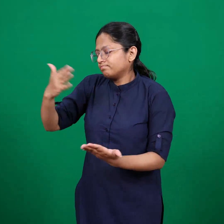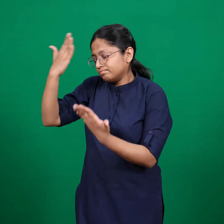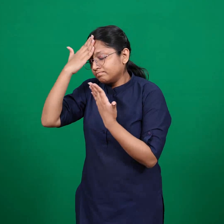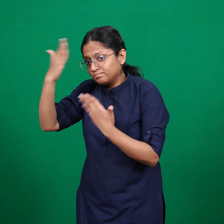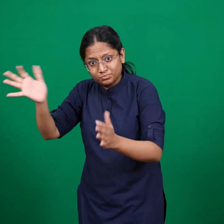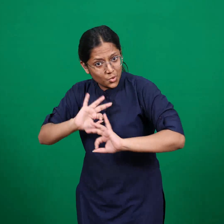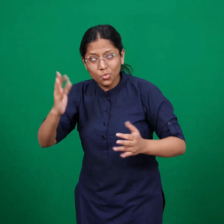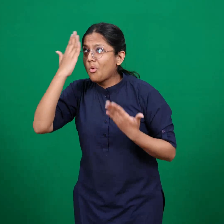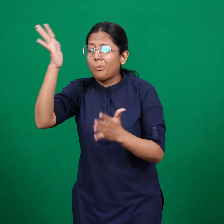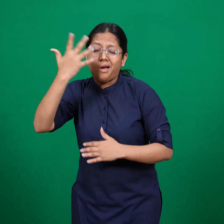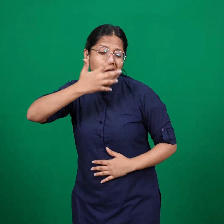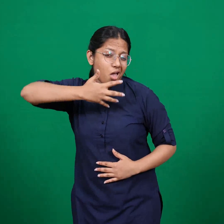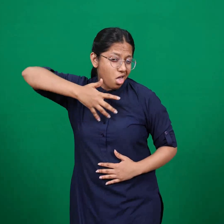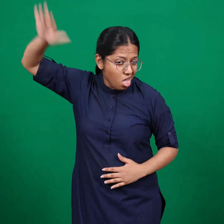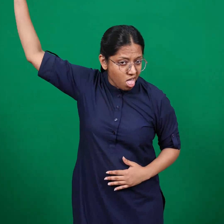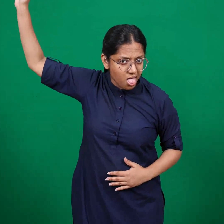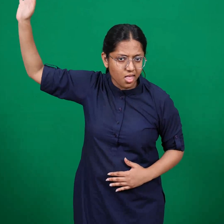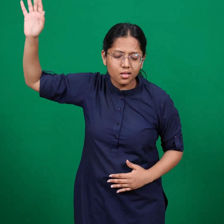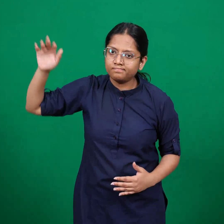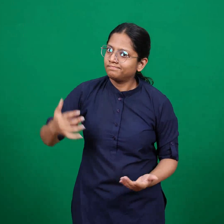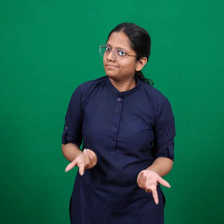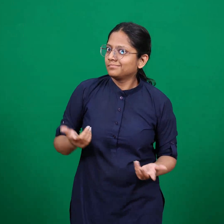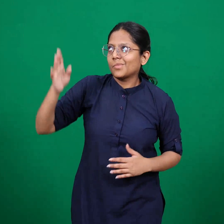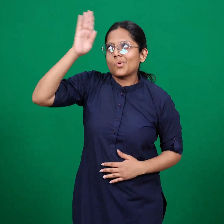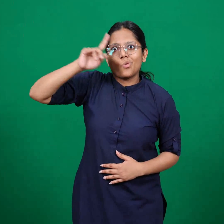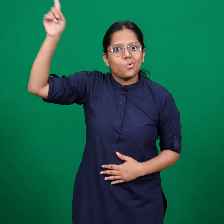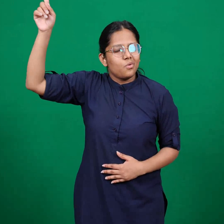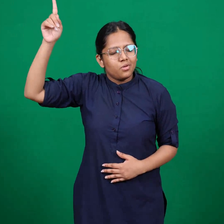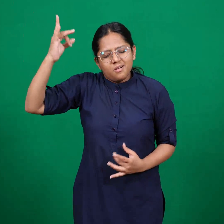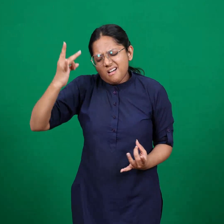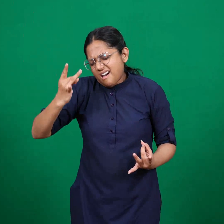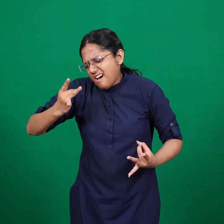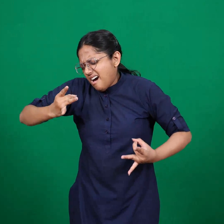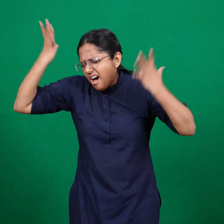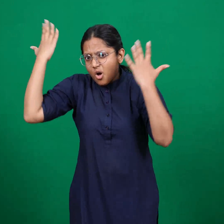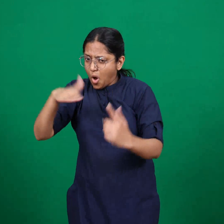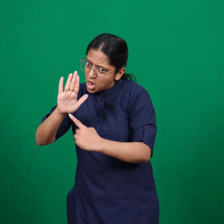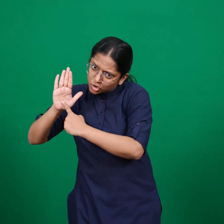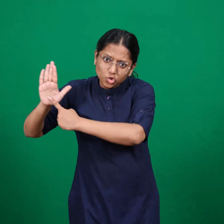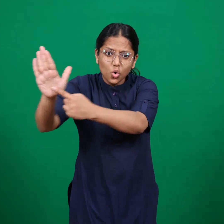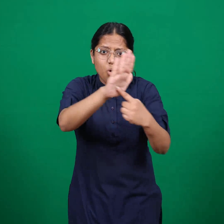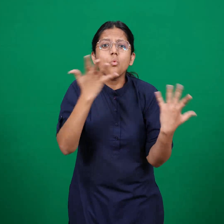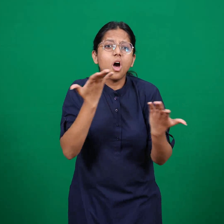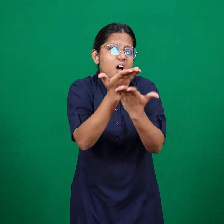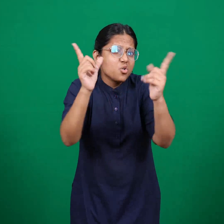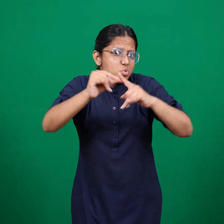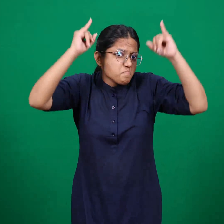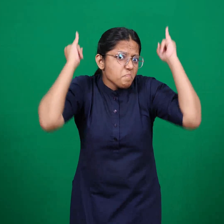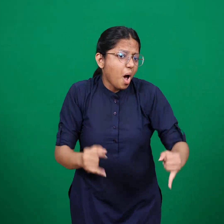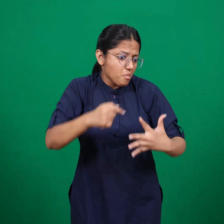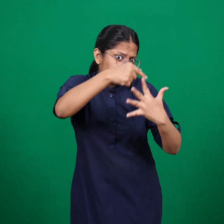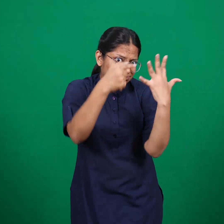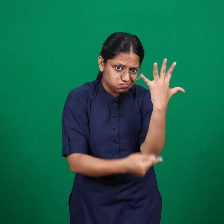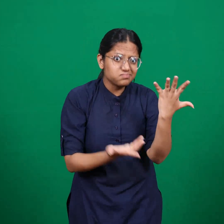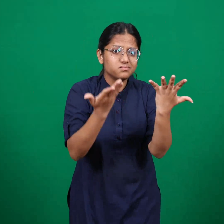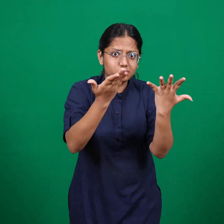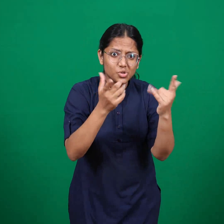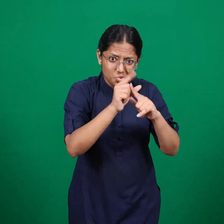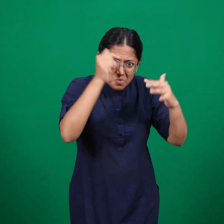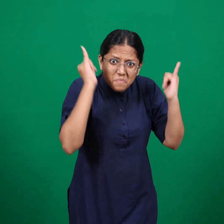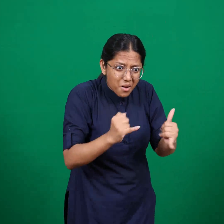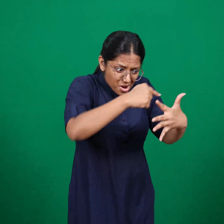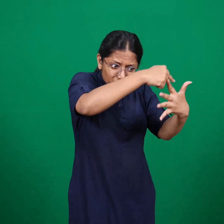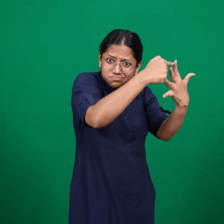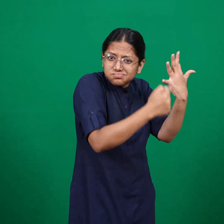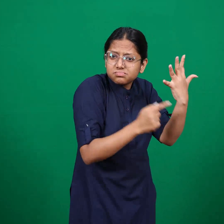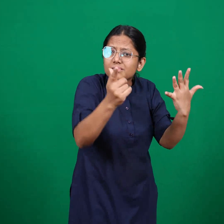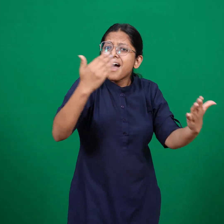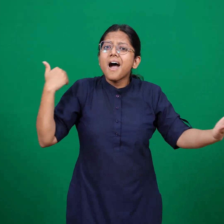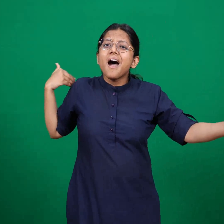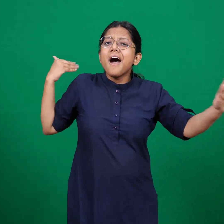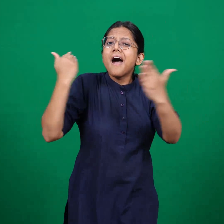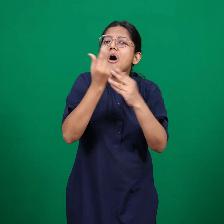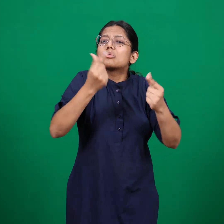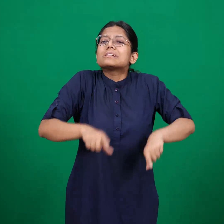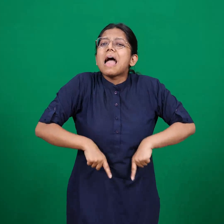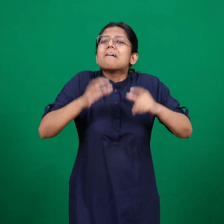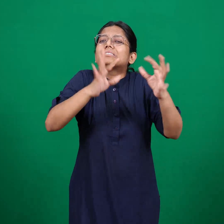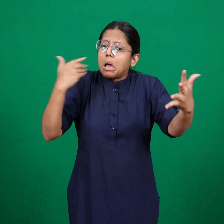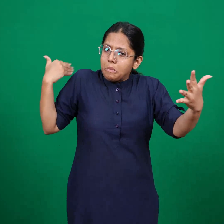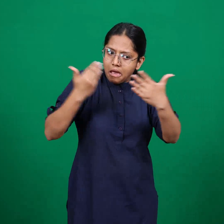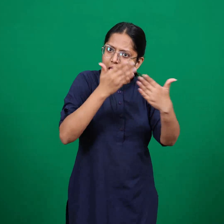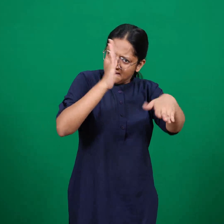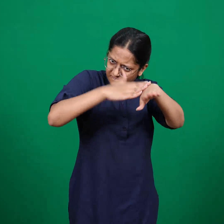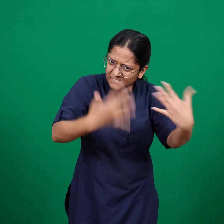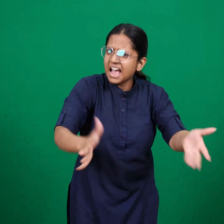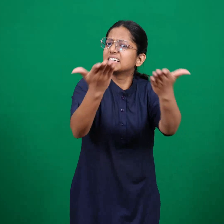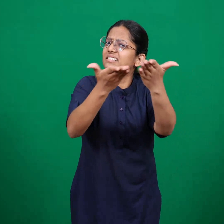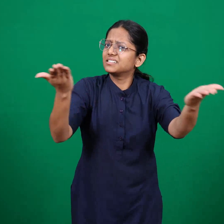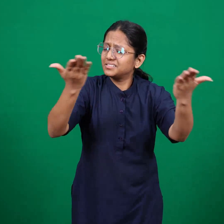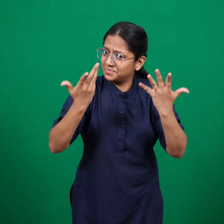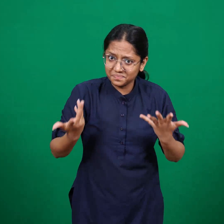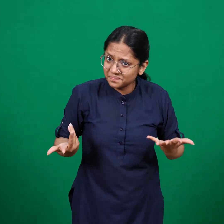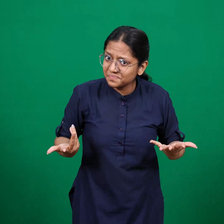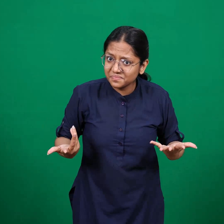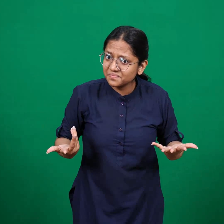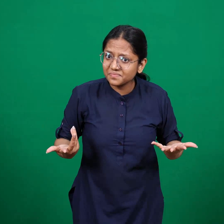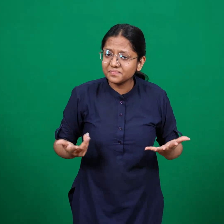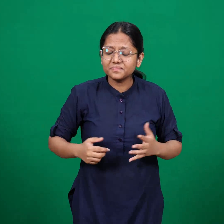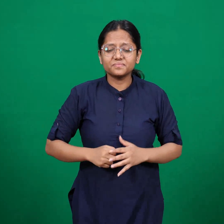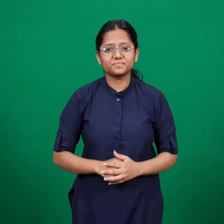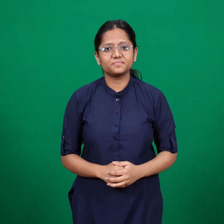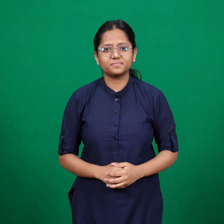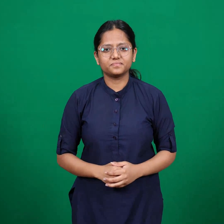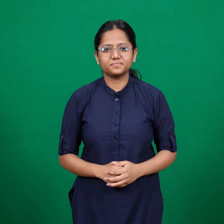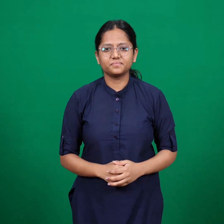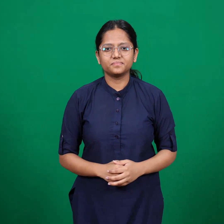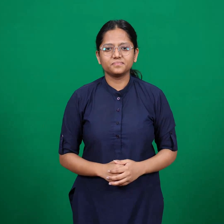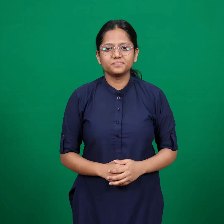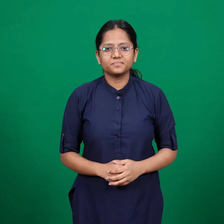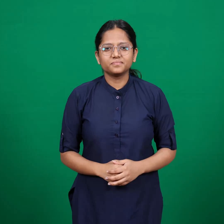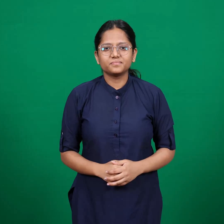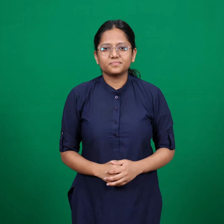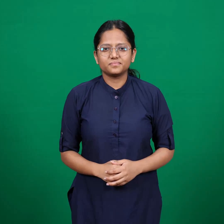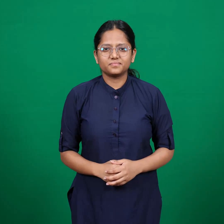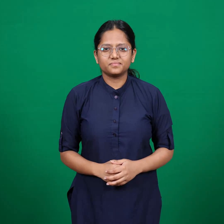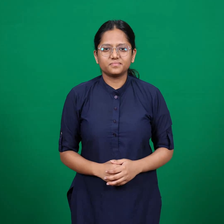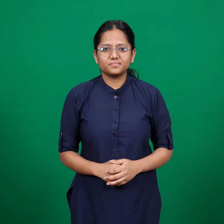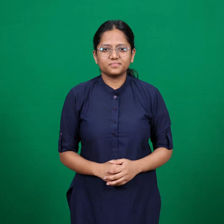When you lived among them, you also used to walk in these ways.